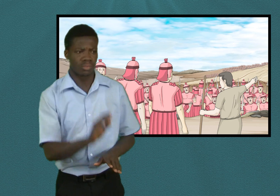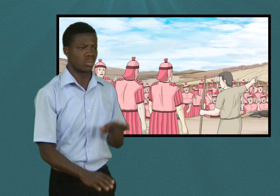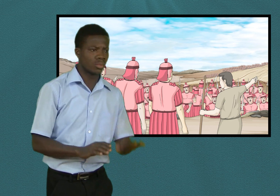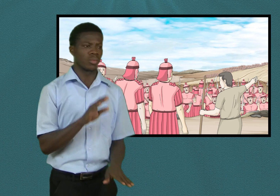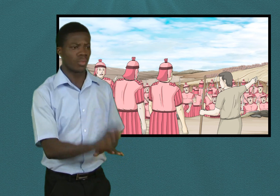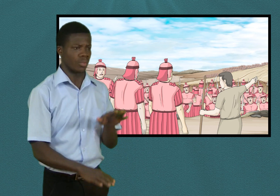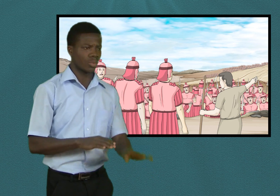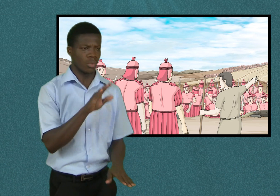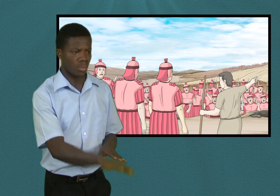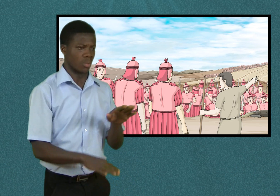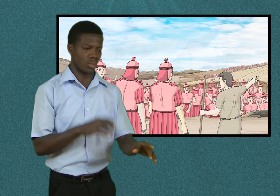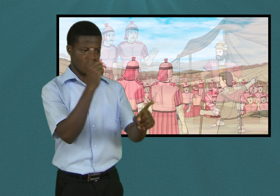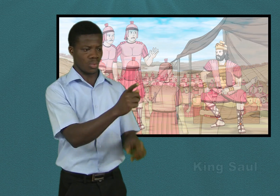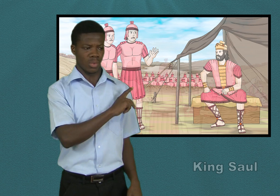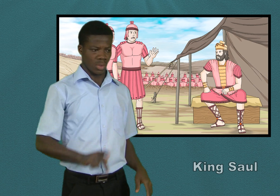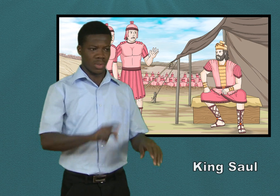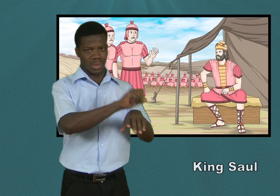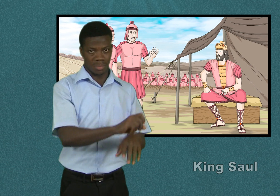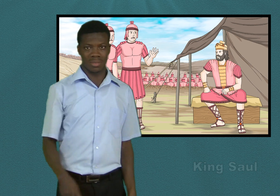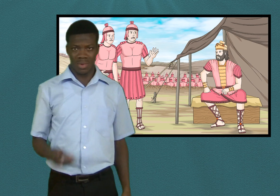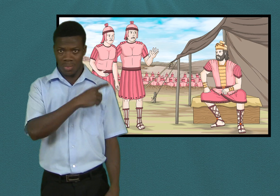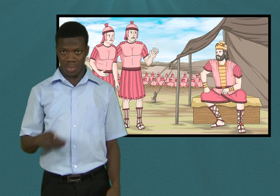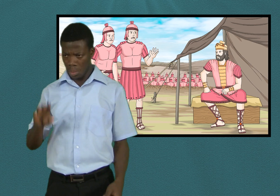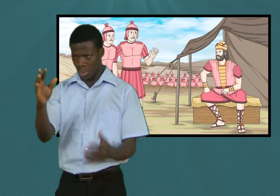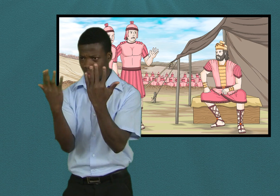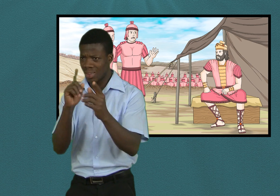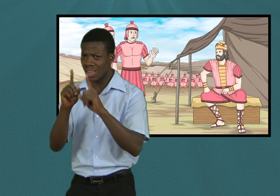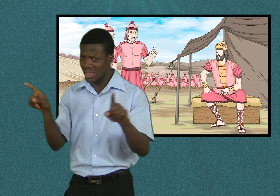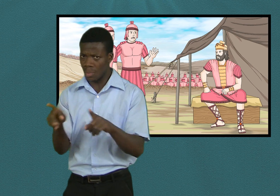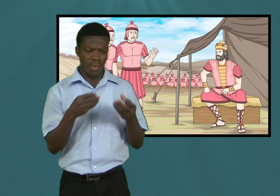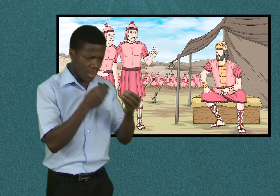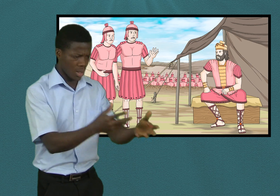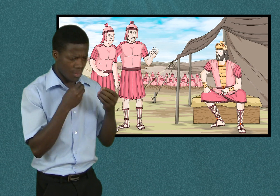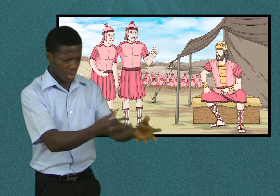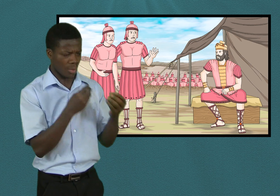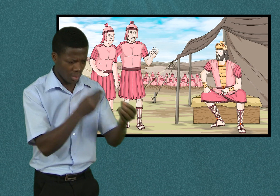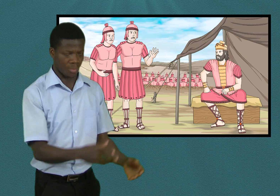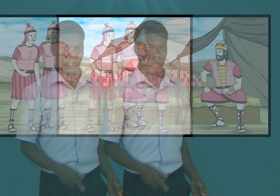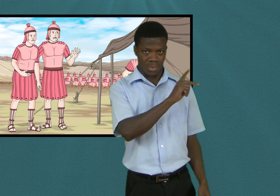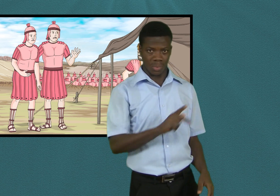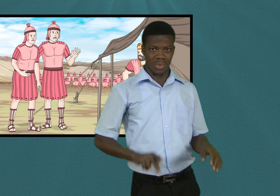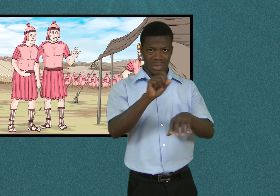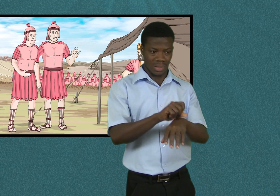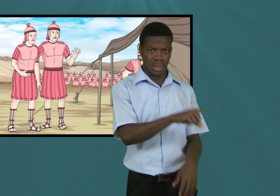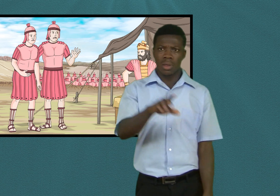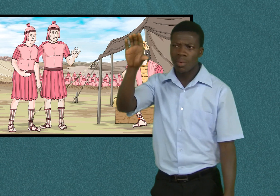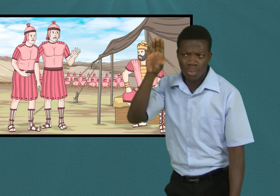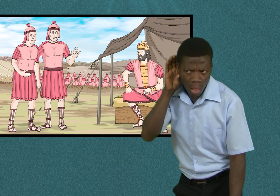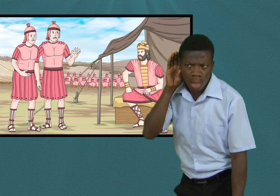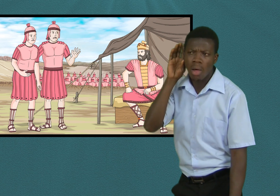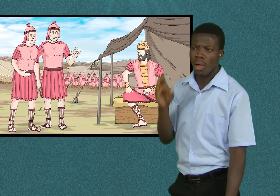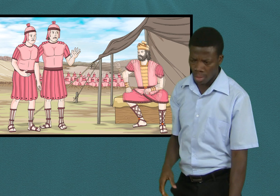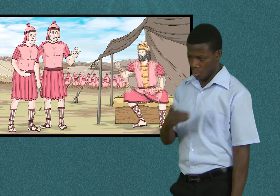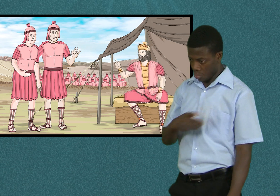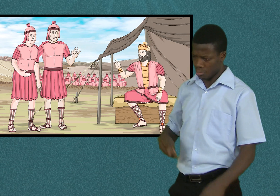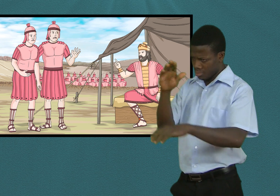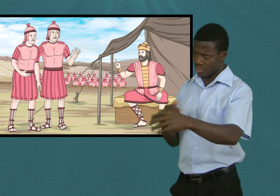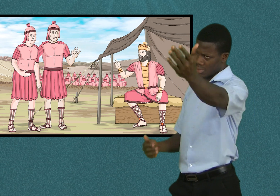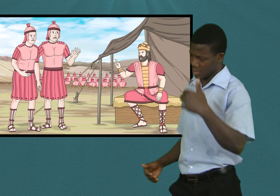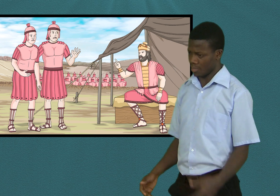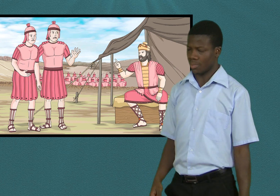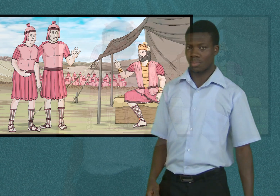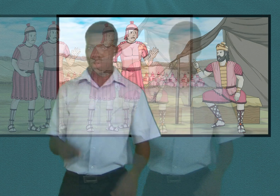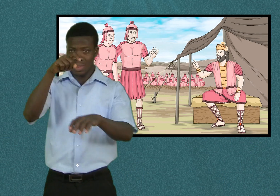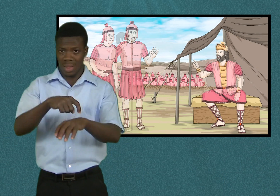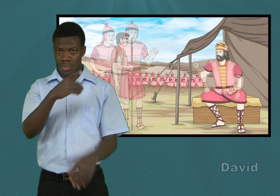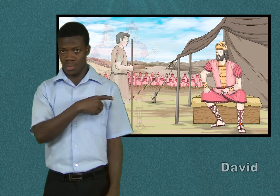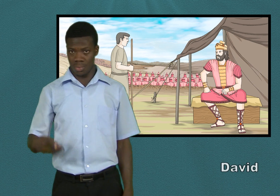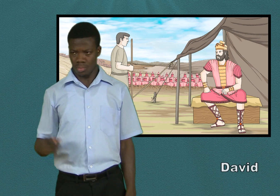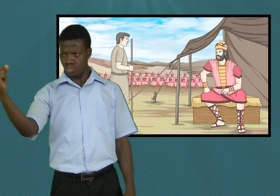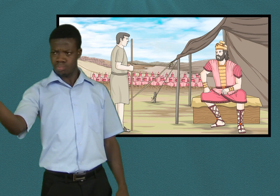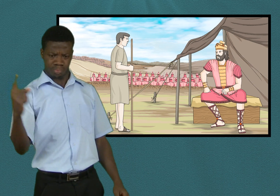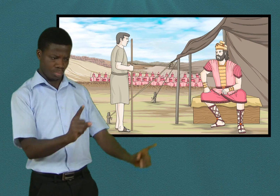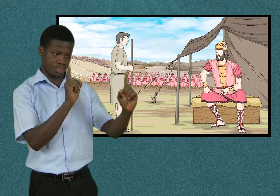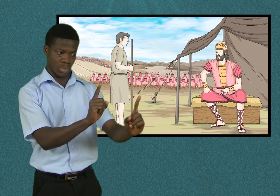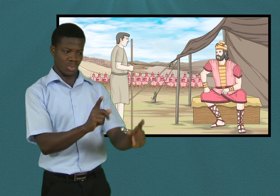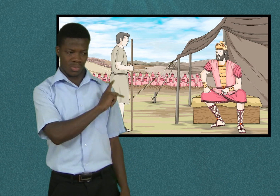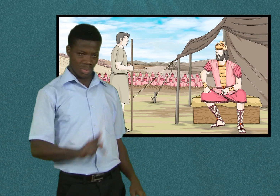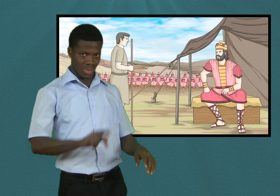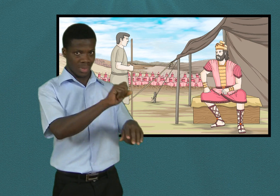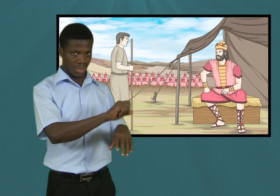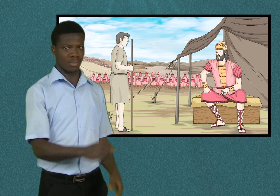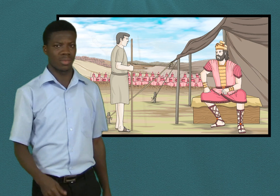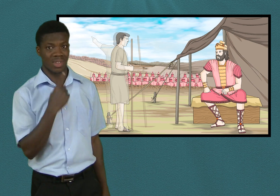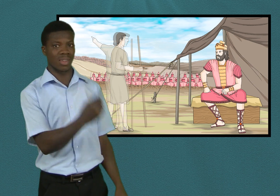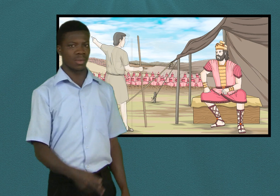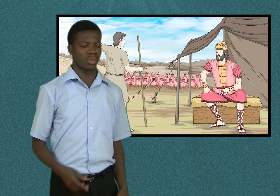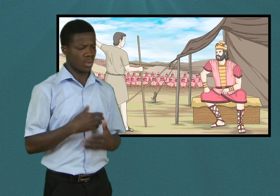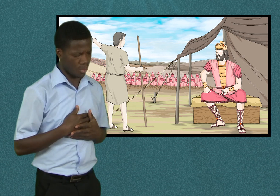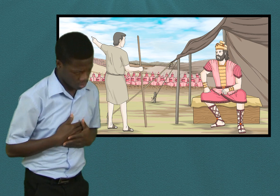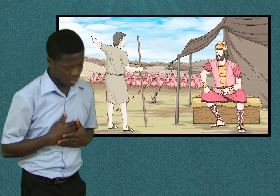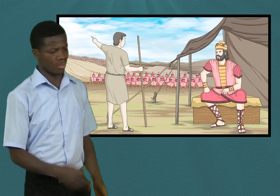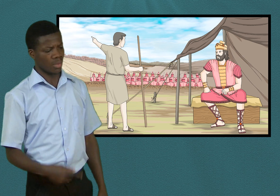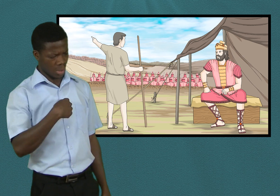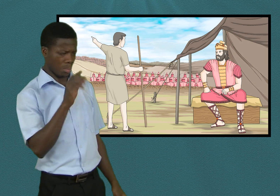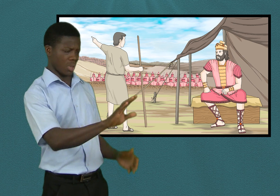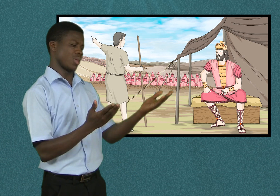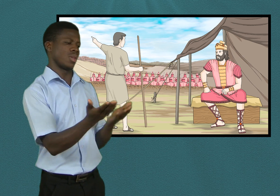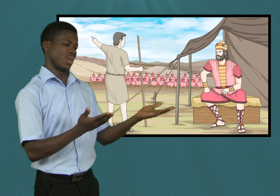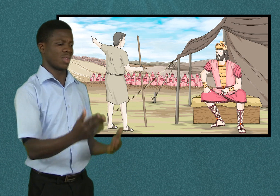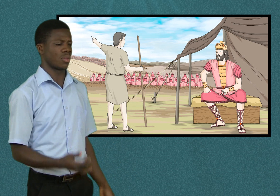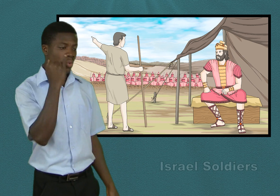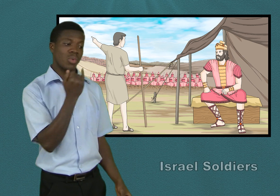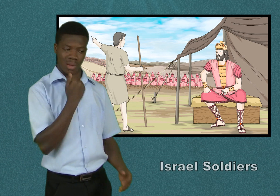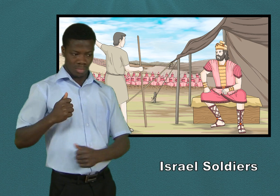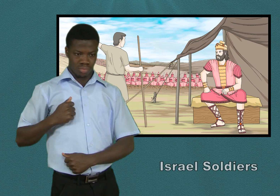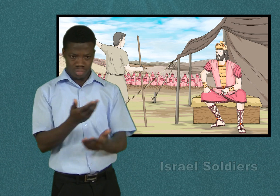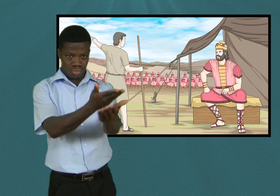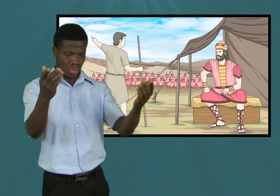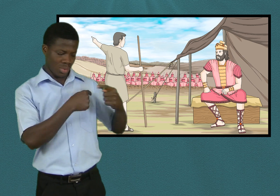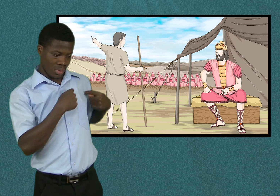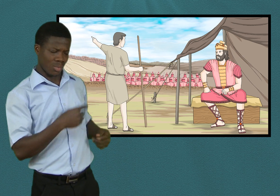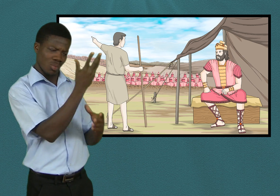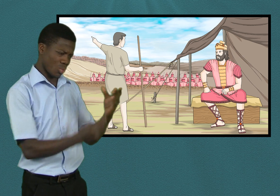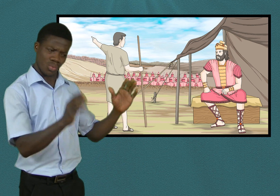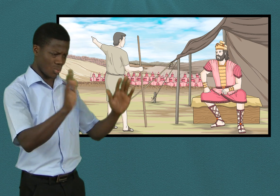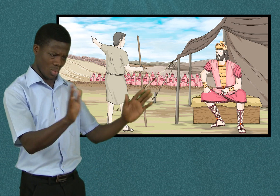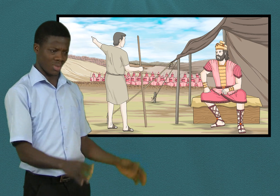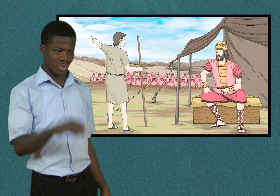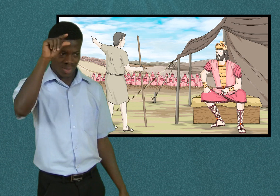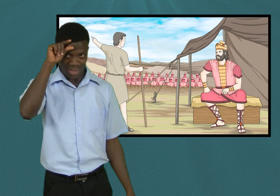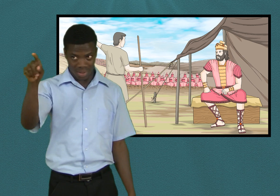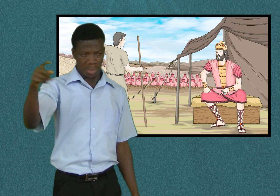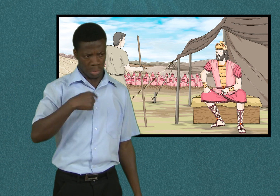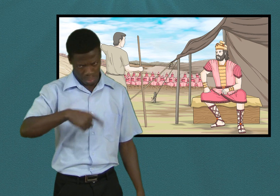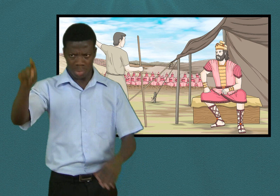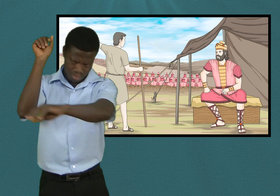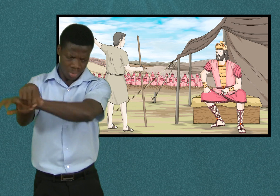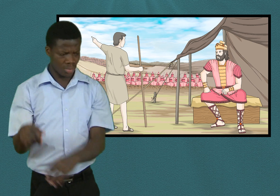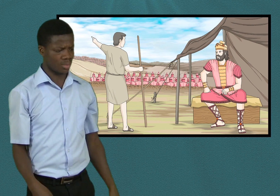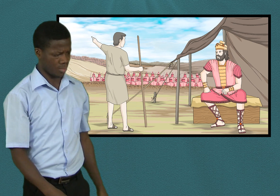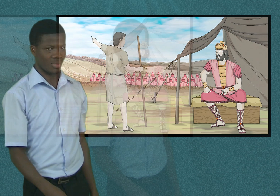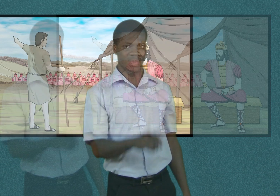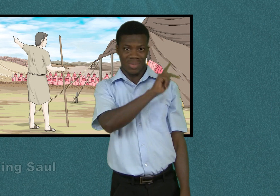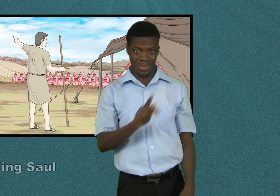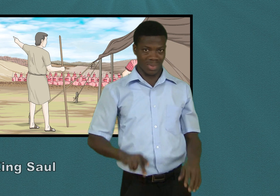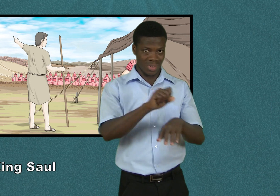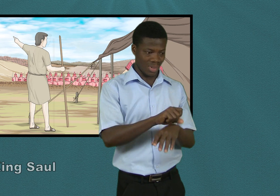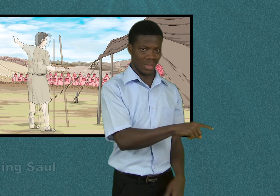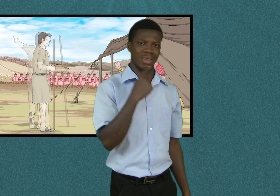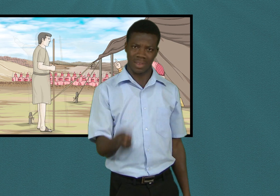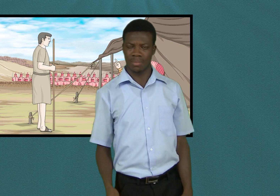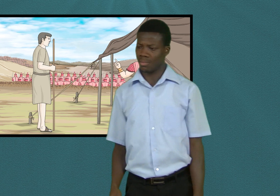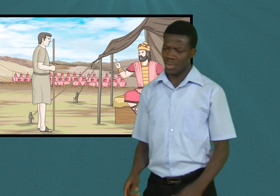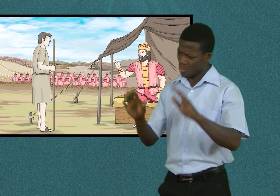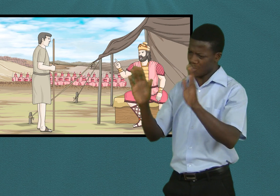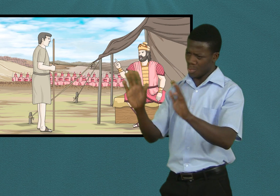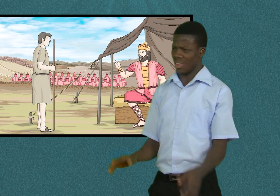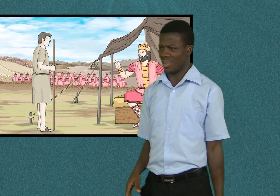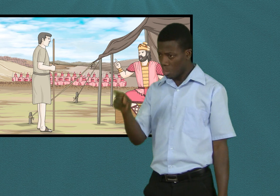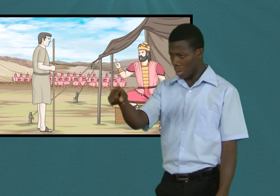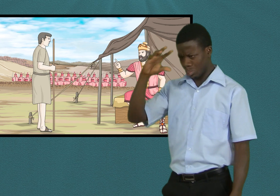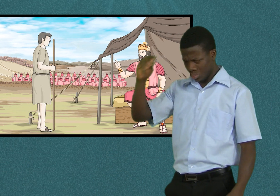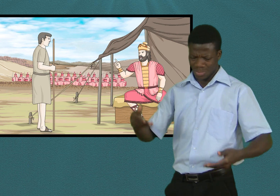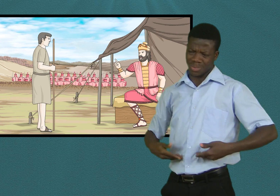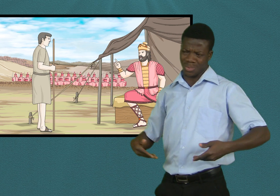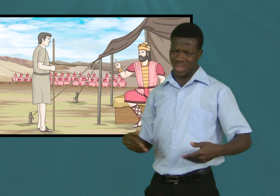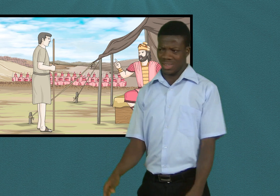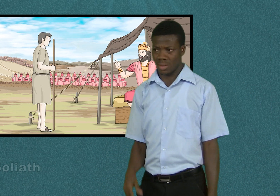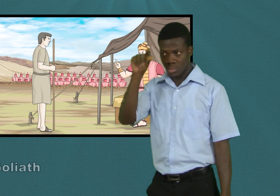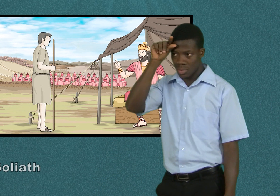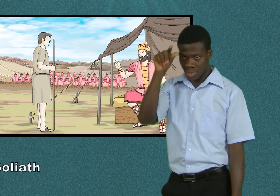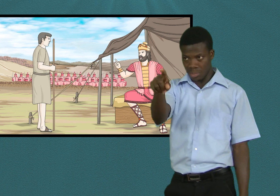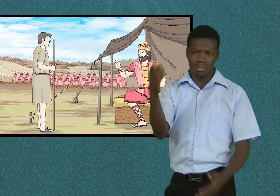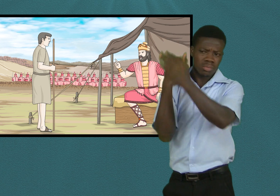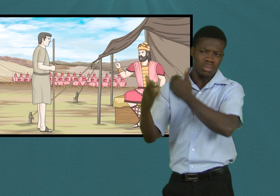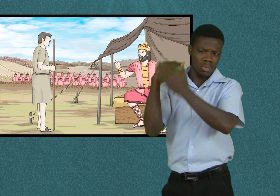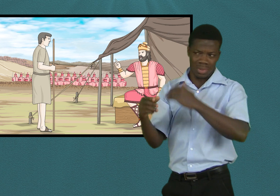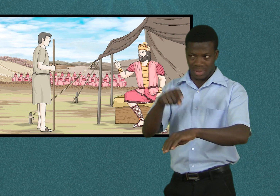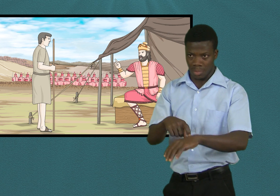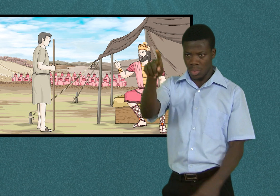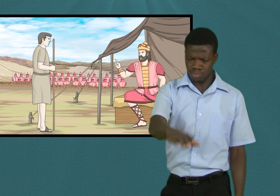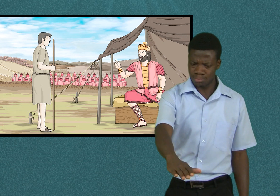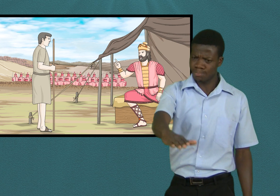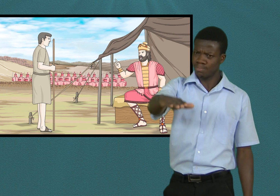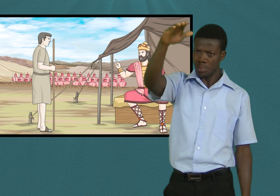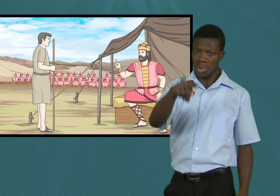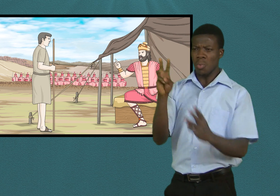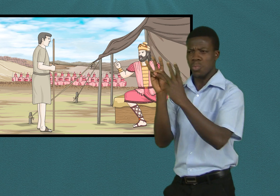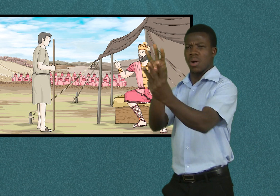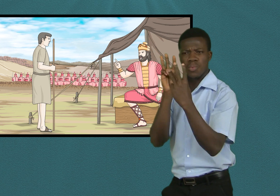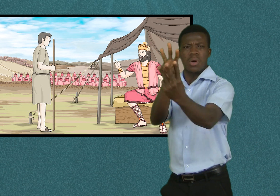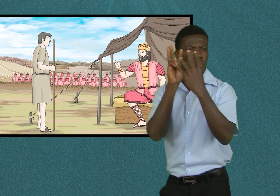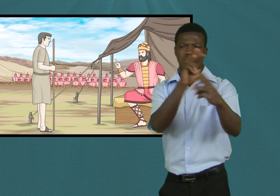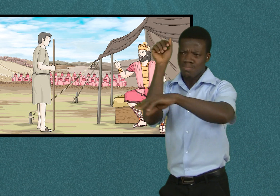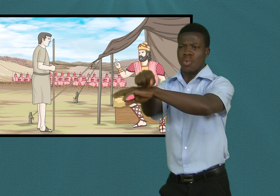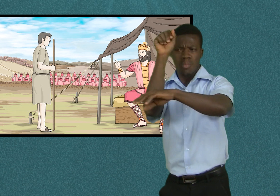Now David’s words were overheard and reported to Saul, who called for him. And David said to Saul, “Let no man’s heart fail on account of this Philistine. Your servant will go and fight him!” But Saul replied, “You cannot go out against this Philistine to fight him.